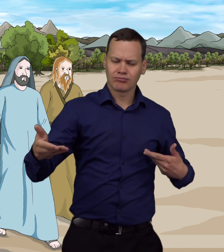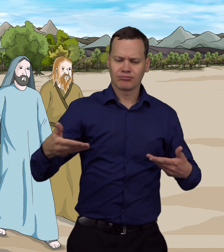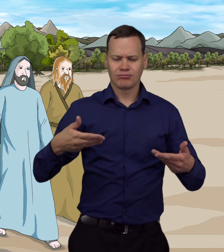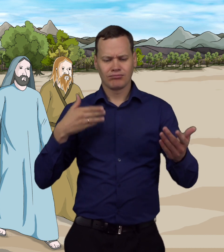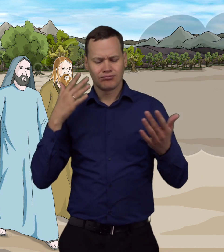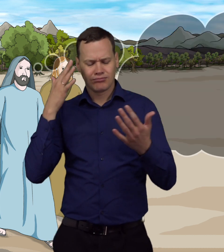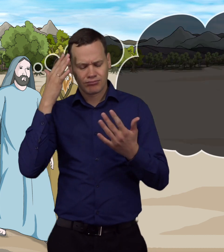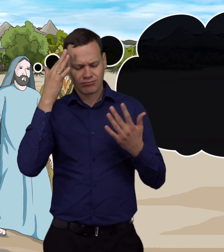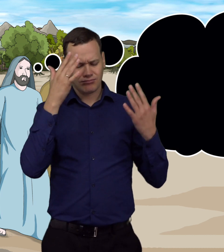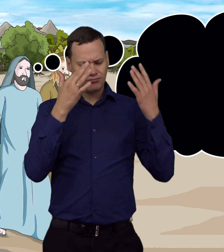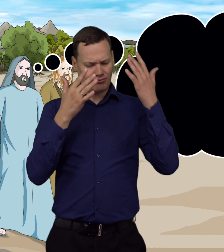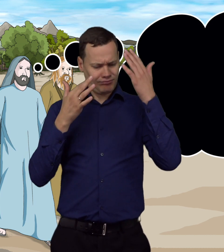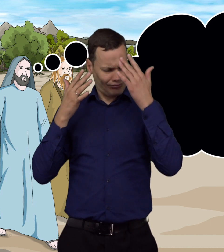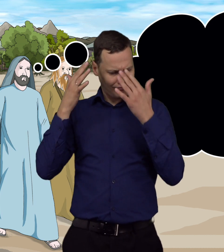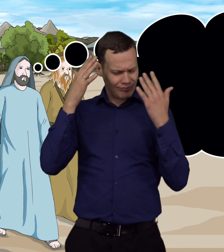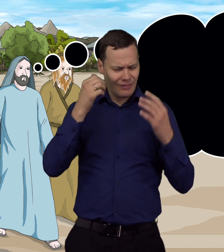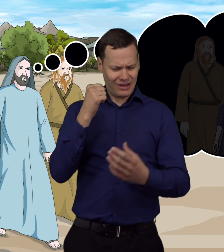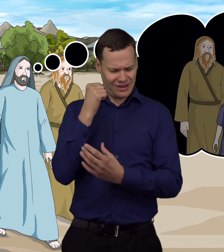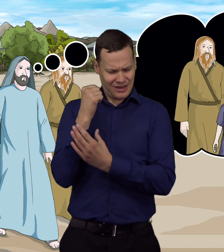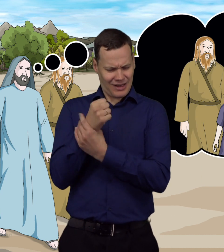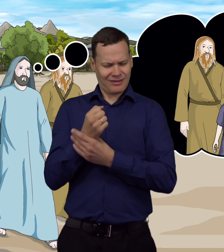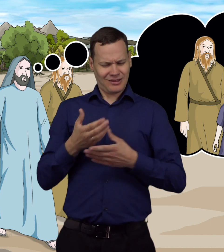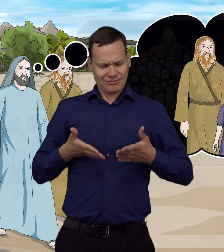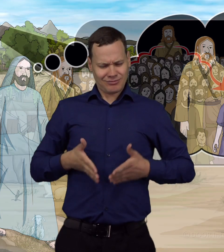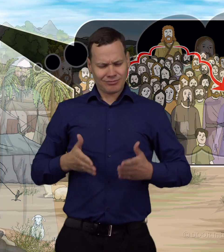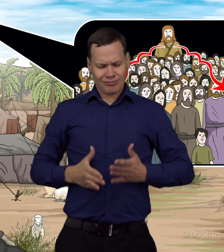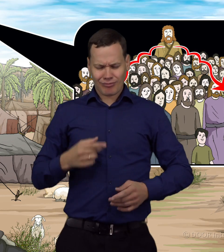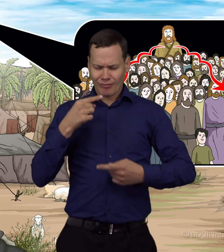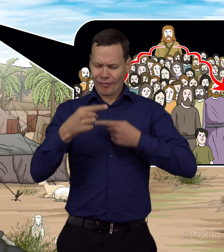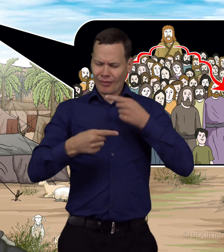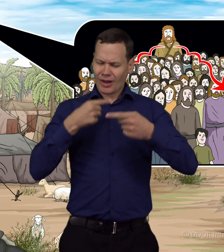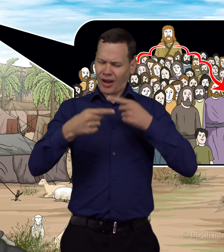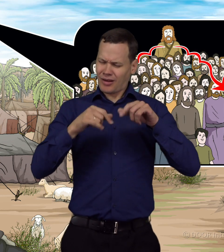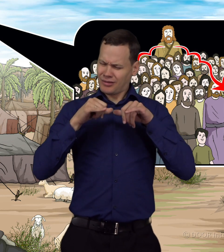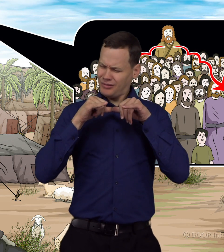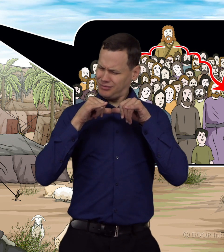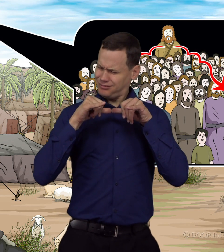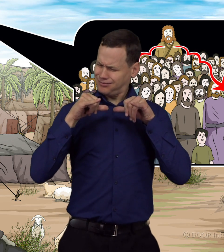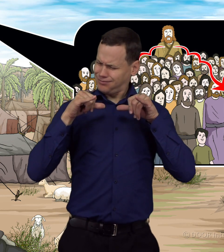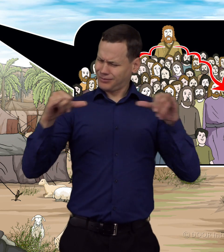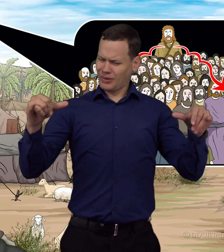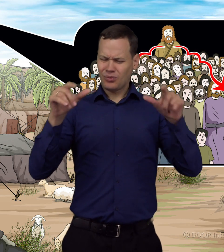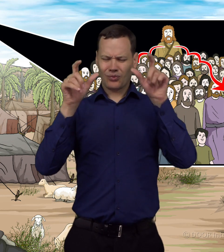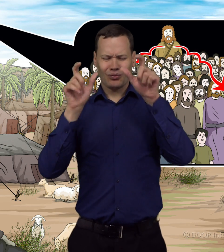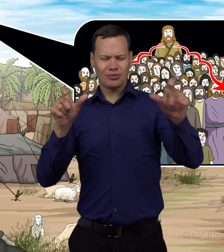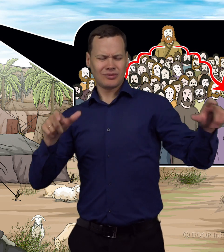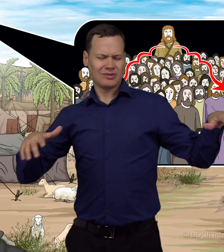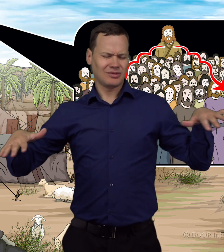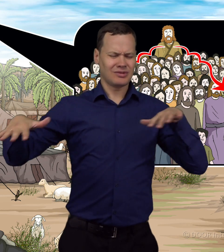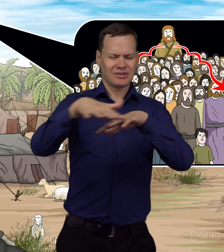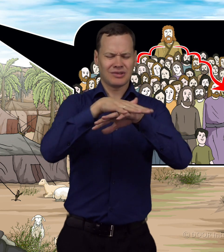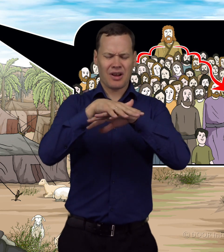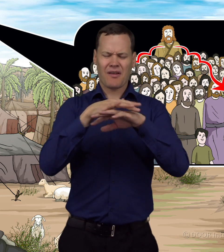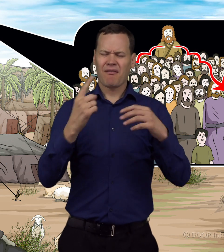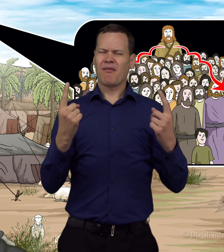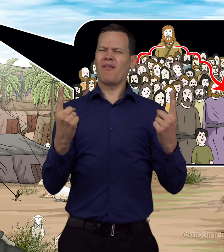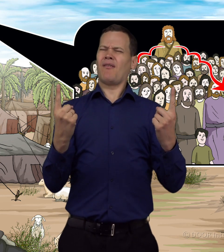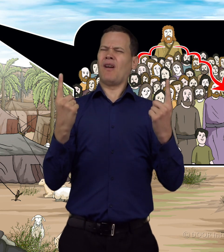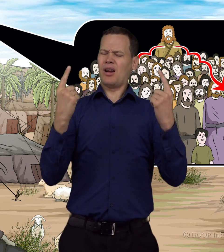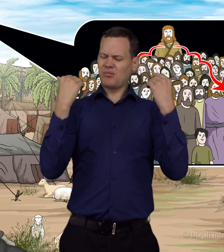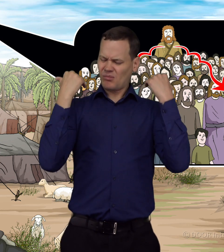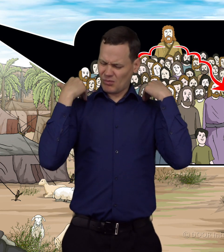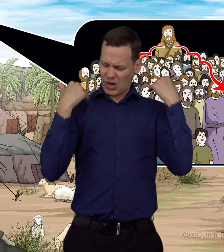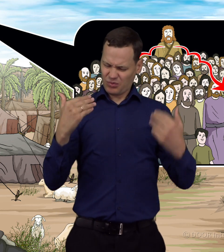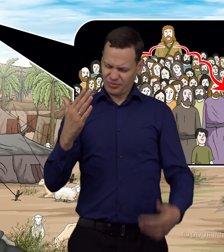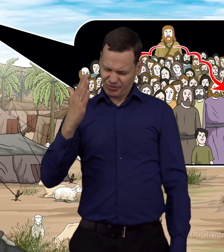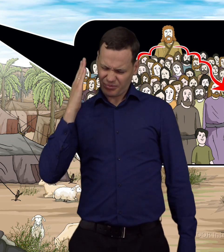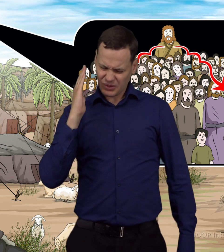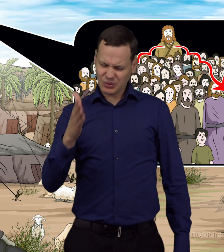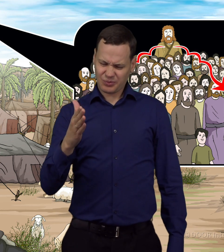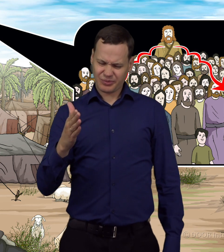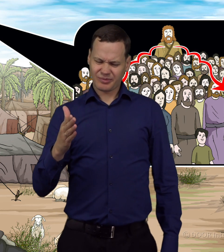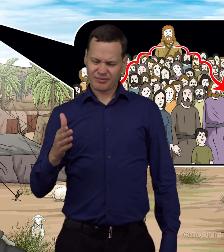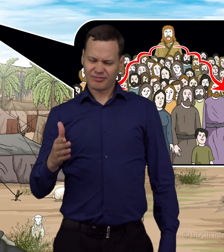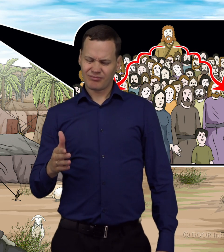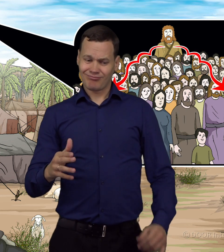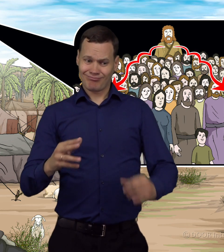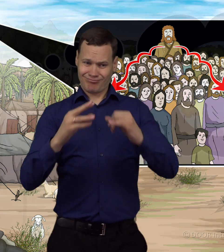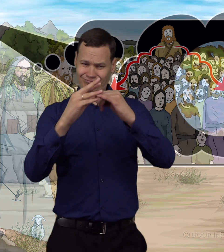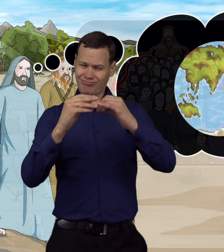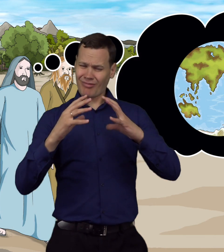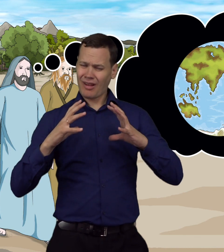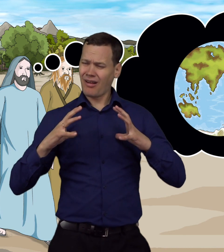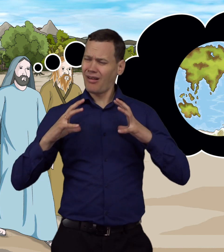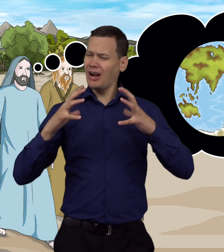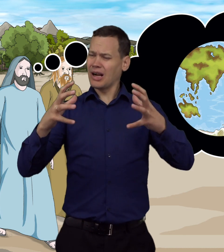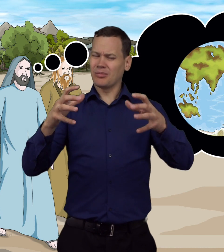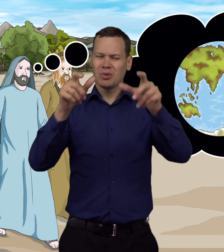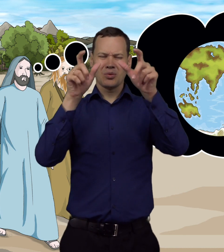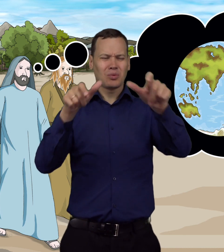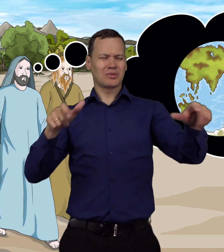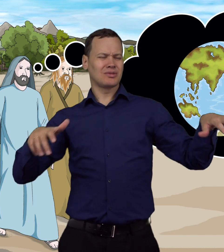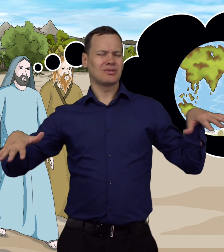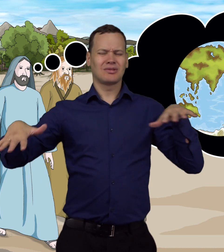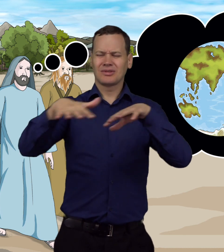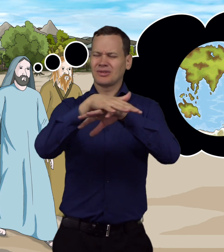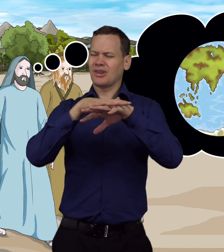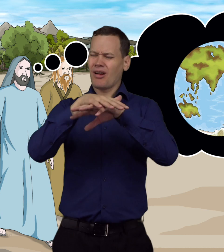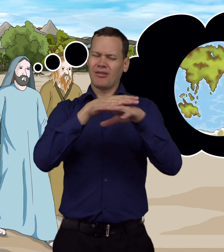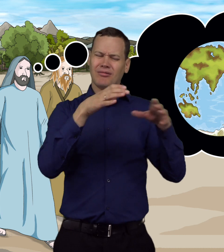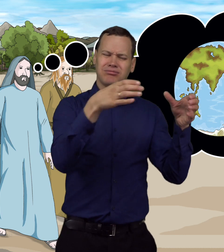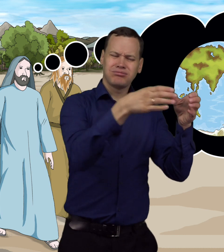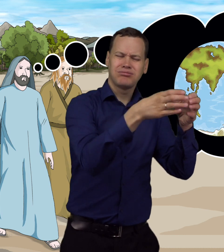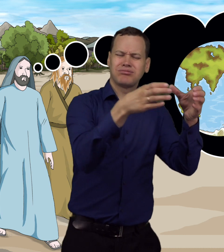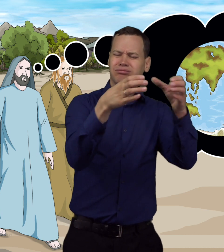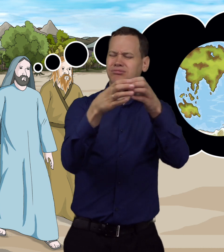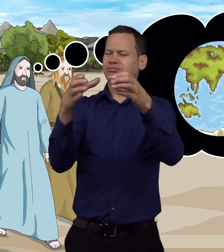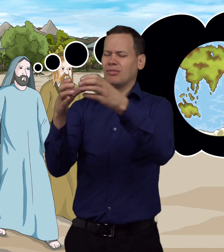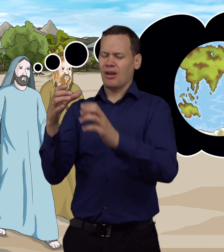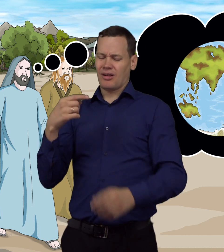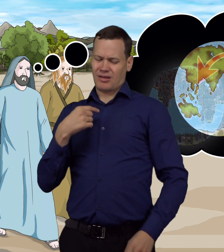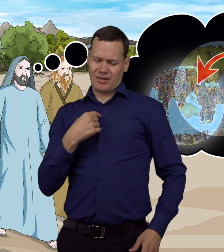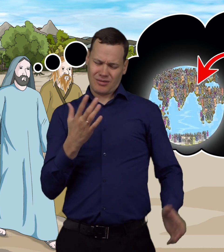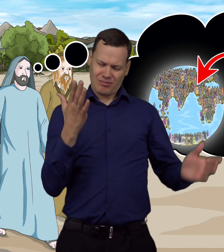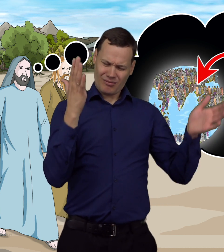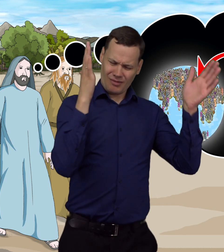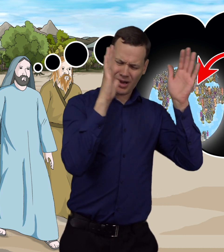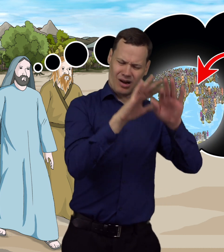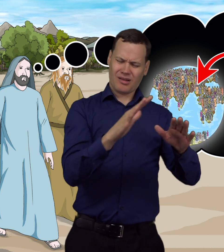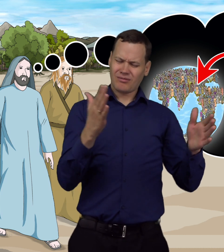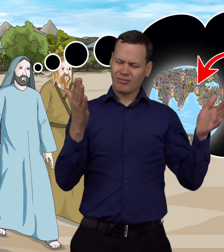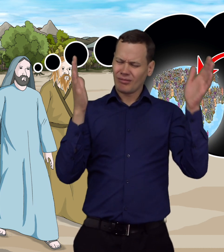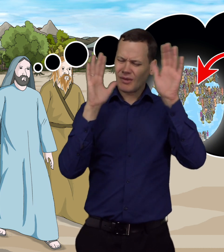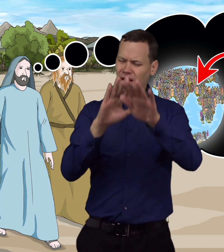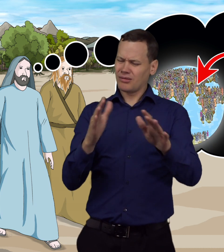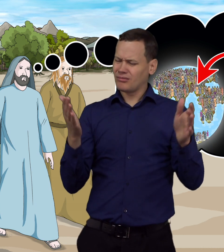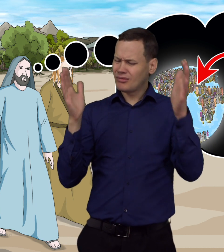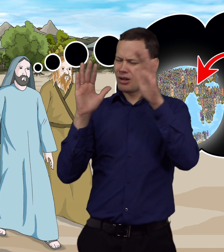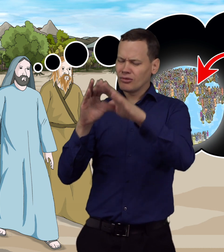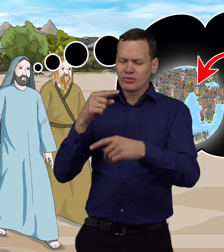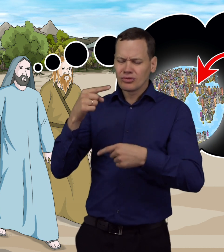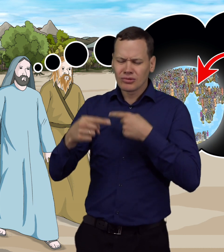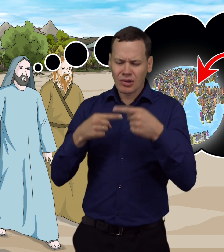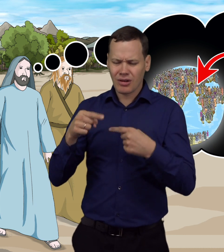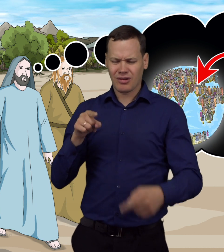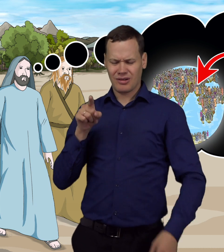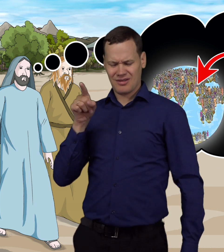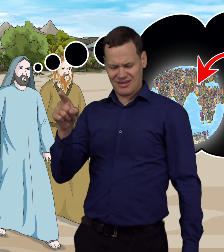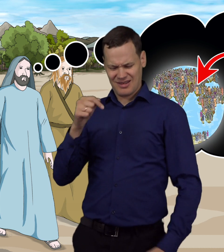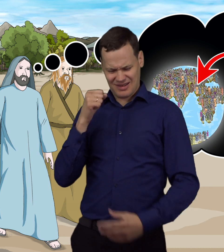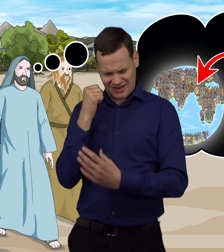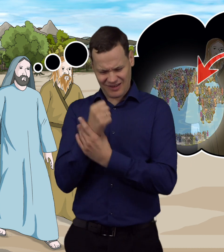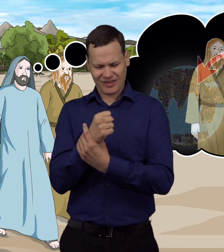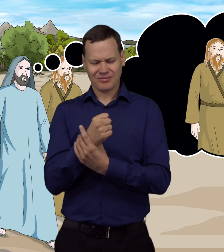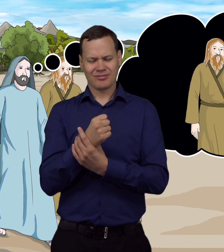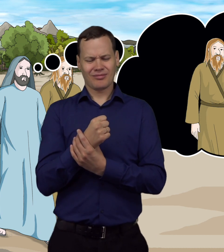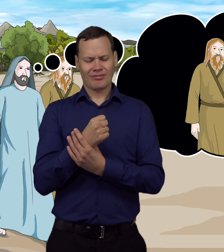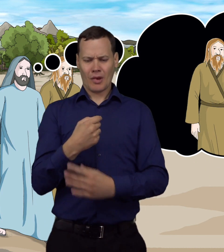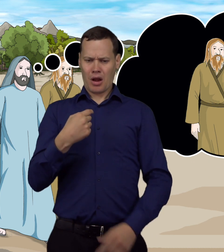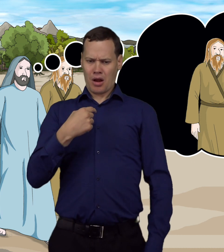Abraham will surely become a great and powerful nation, and through him all the nations of the earth will be blessed.